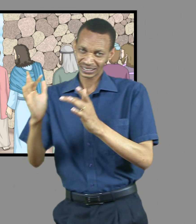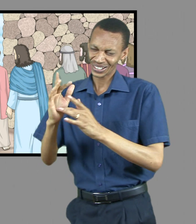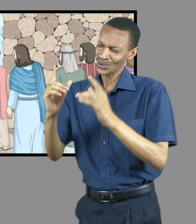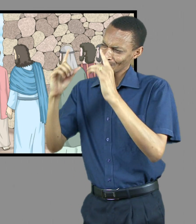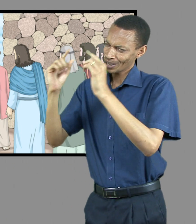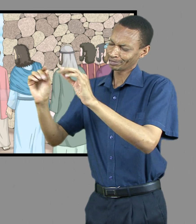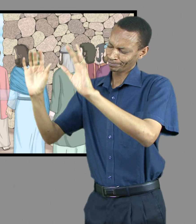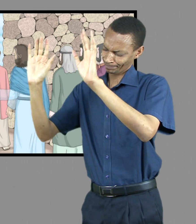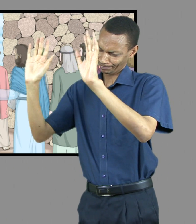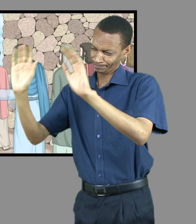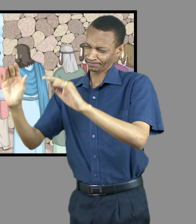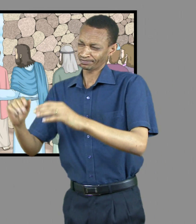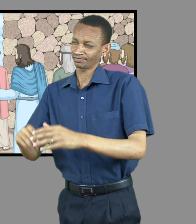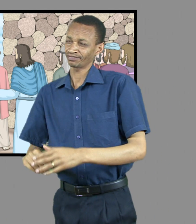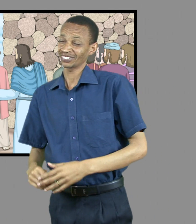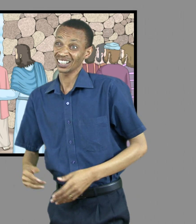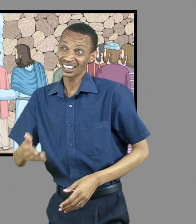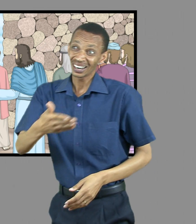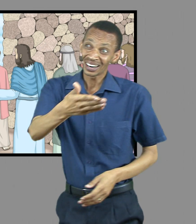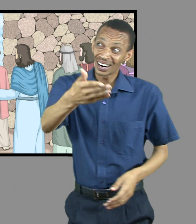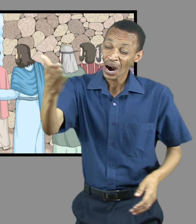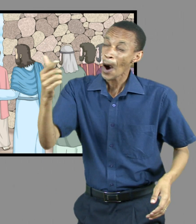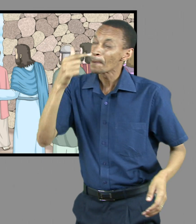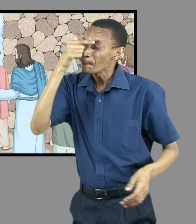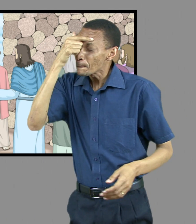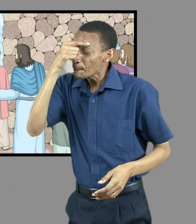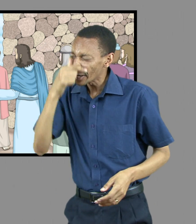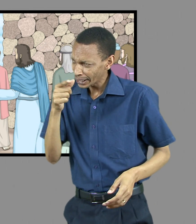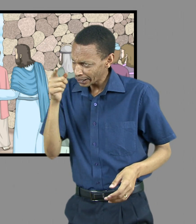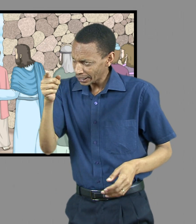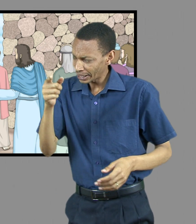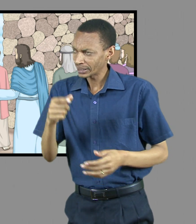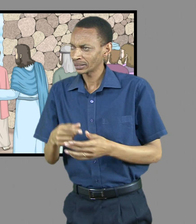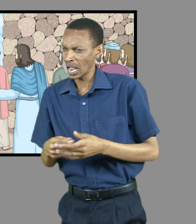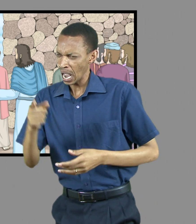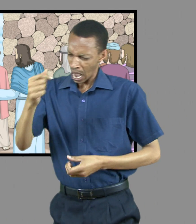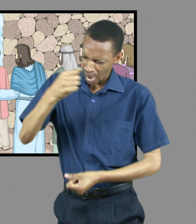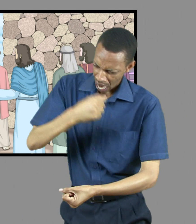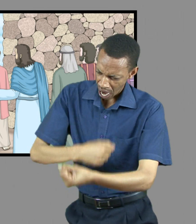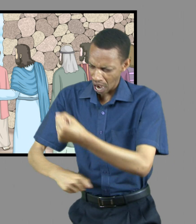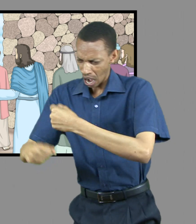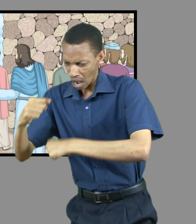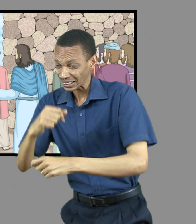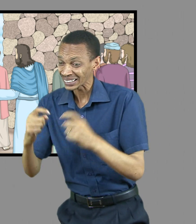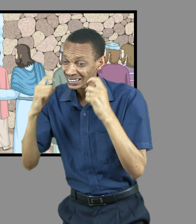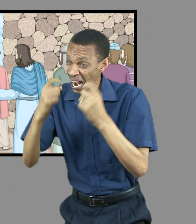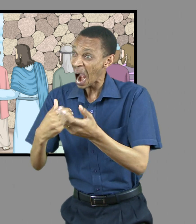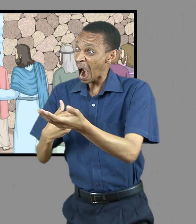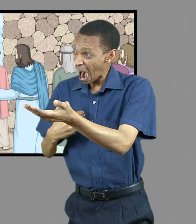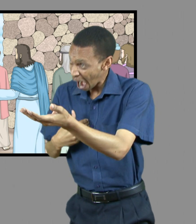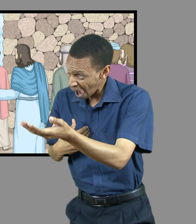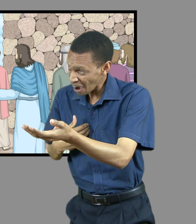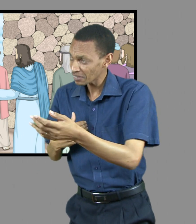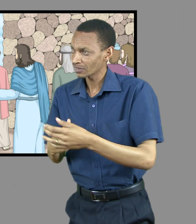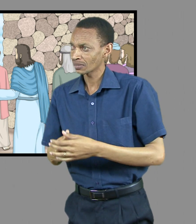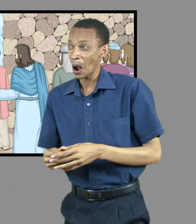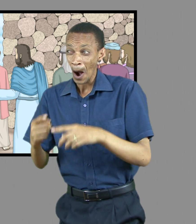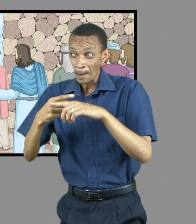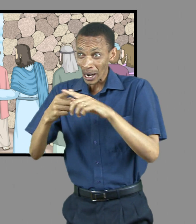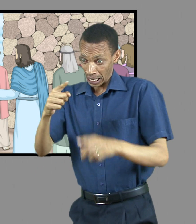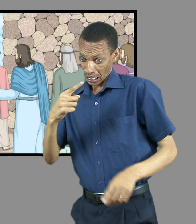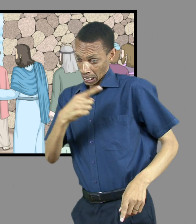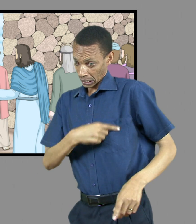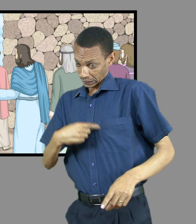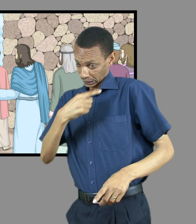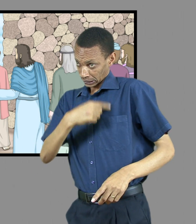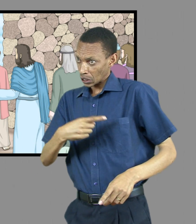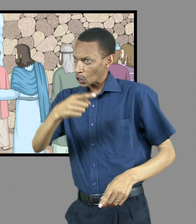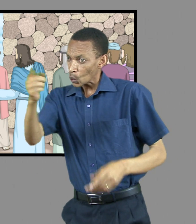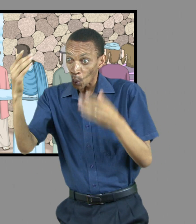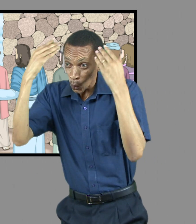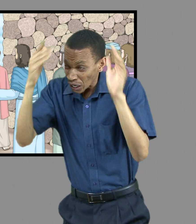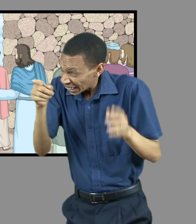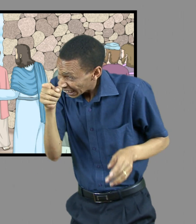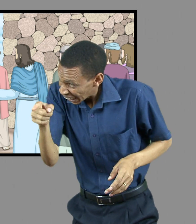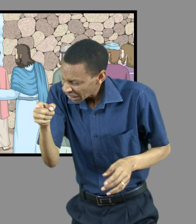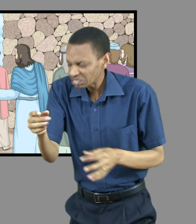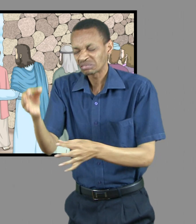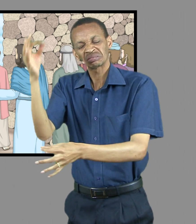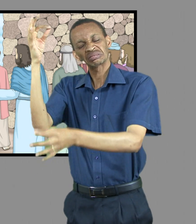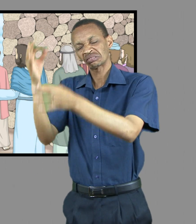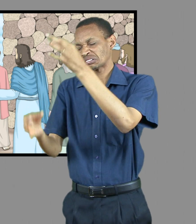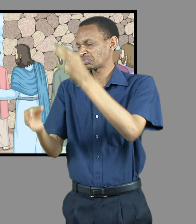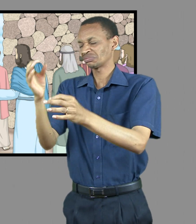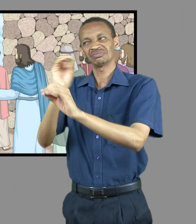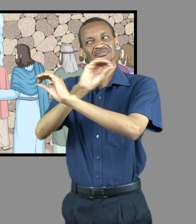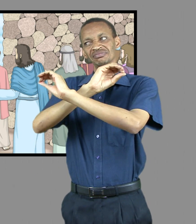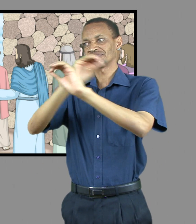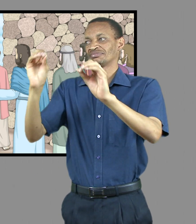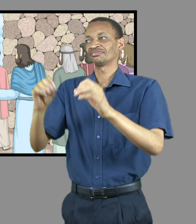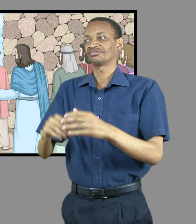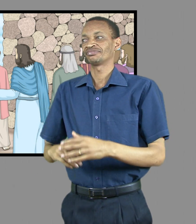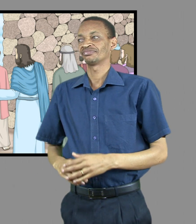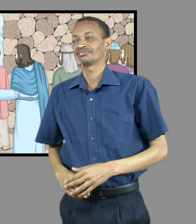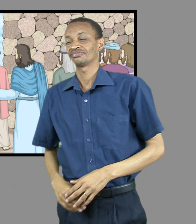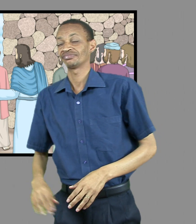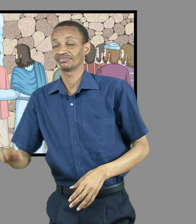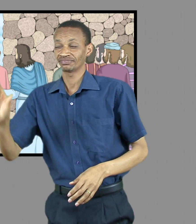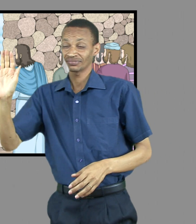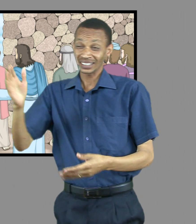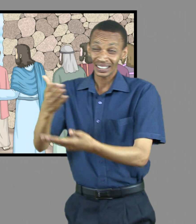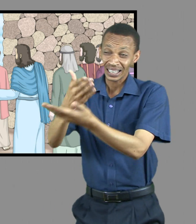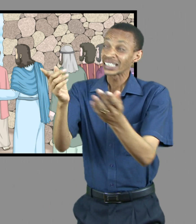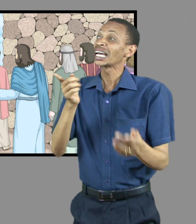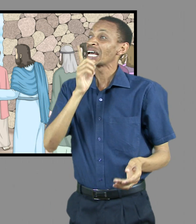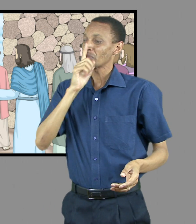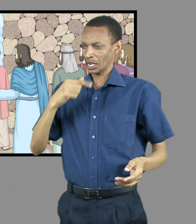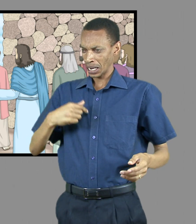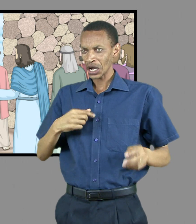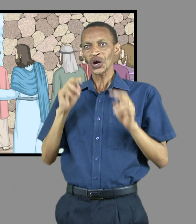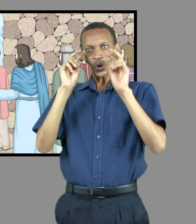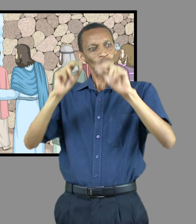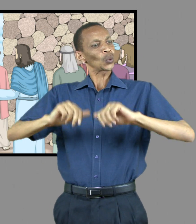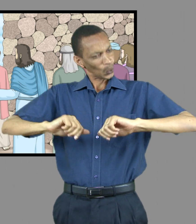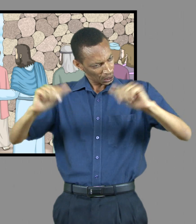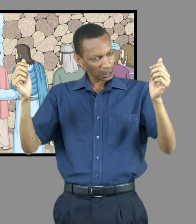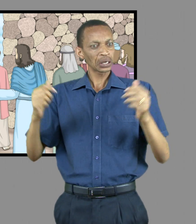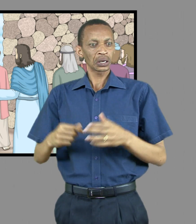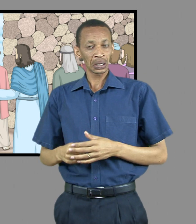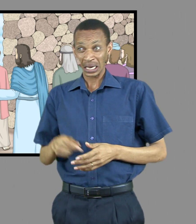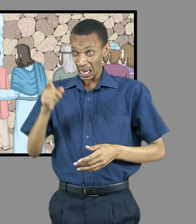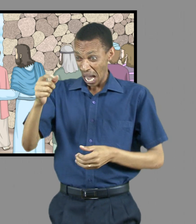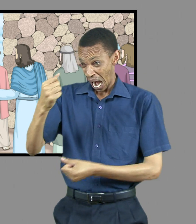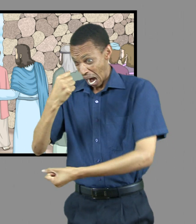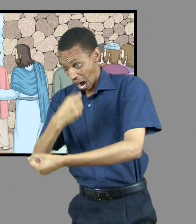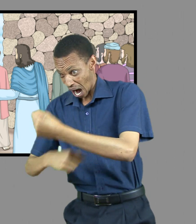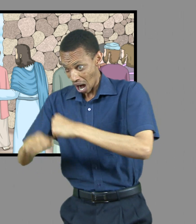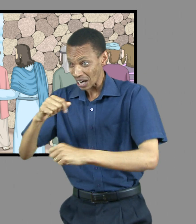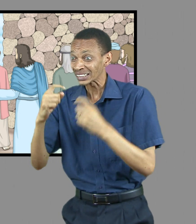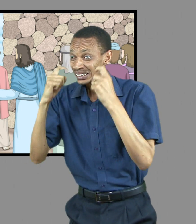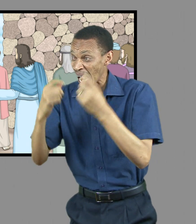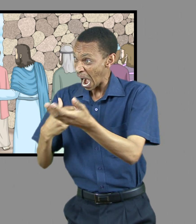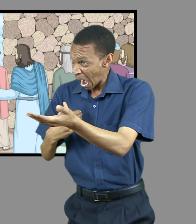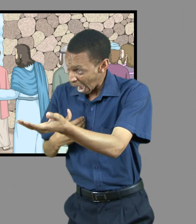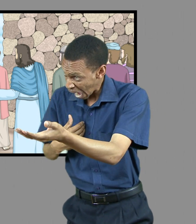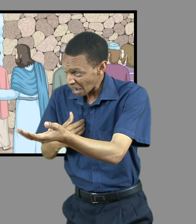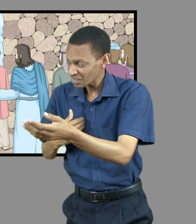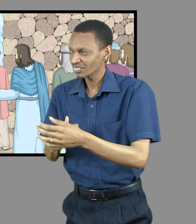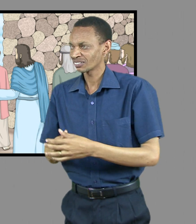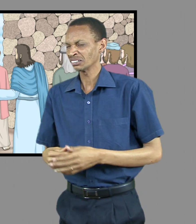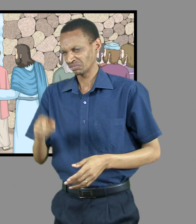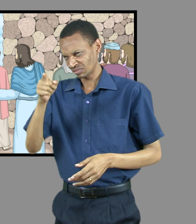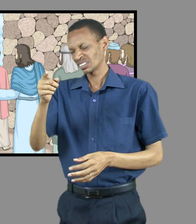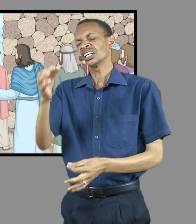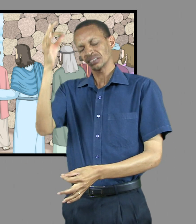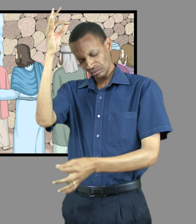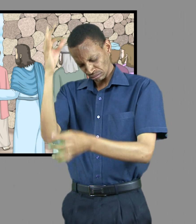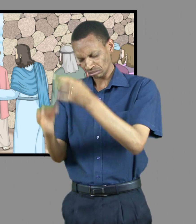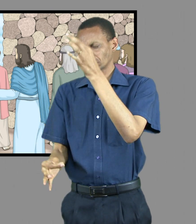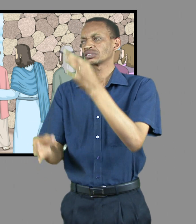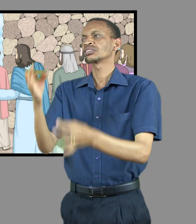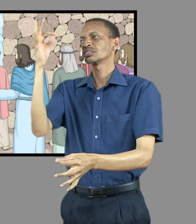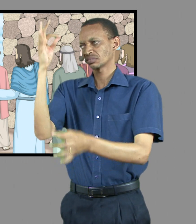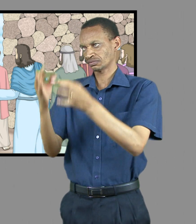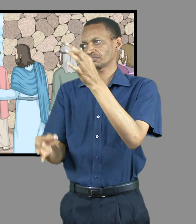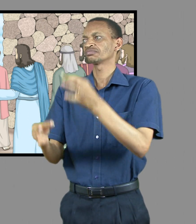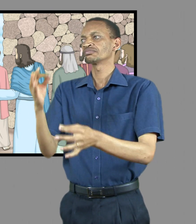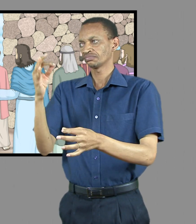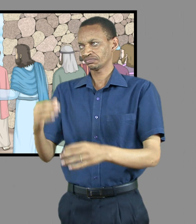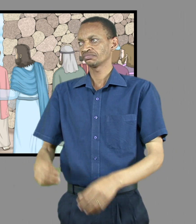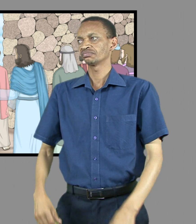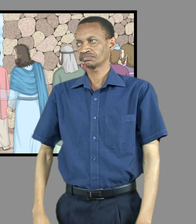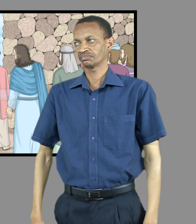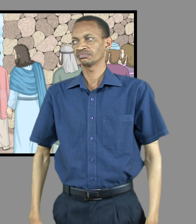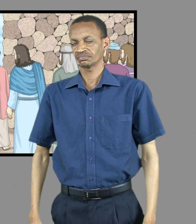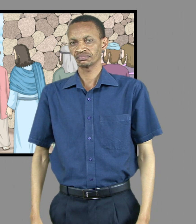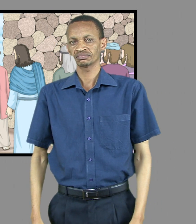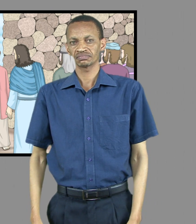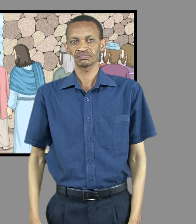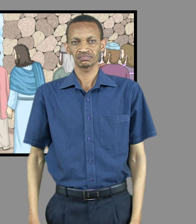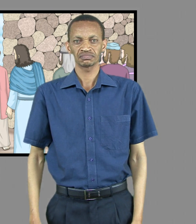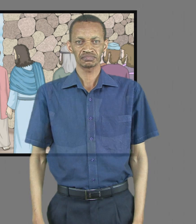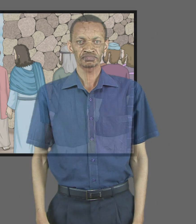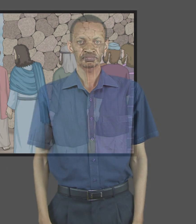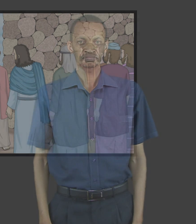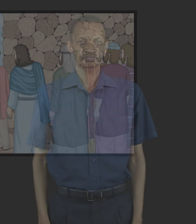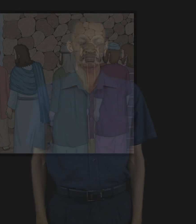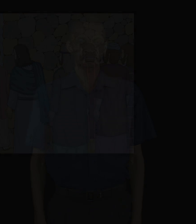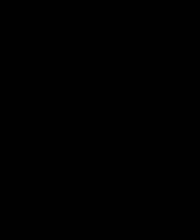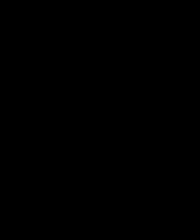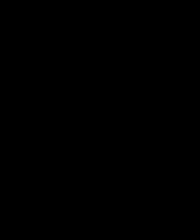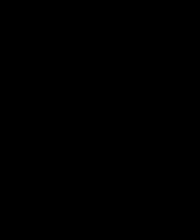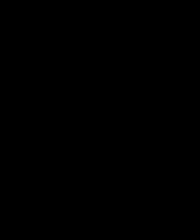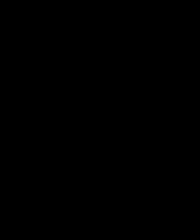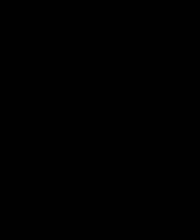“If you were blind,” Jesus replied, “you would not be guilty of sin. But since you claim you can see, your guilt remains.”